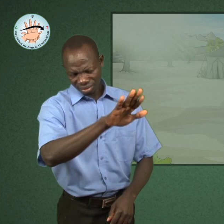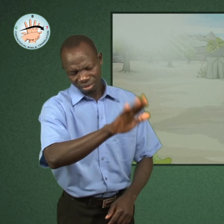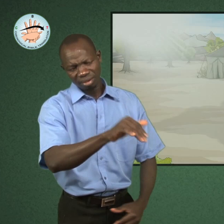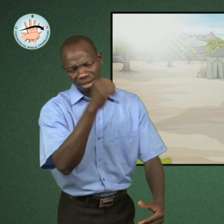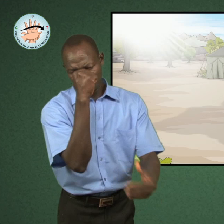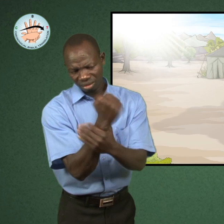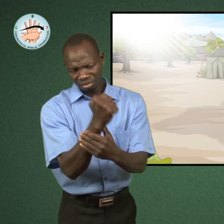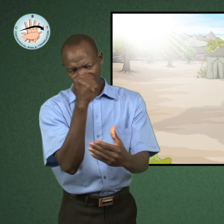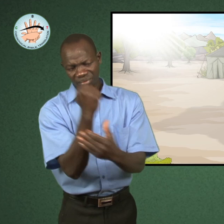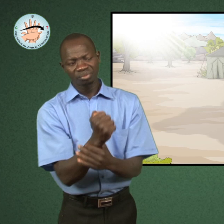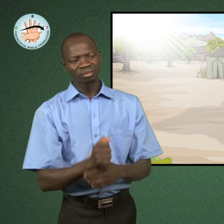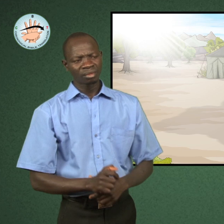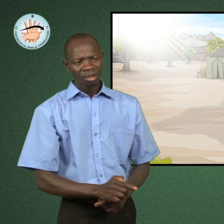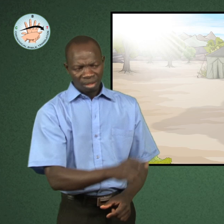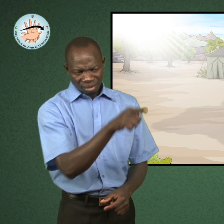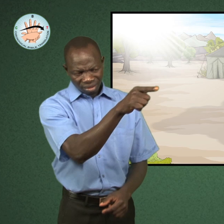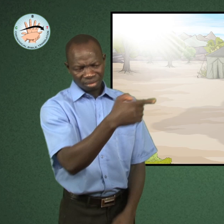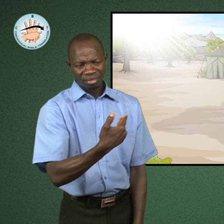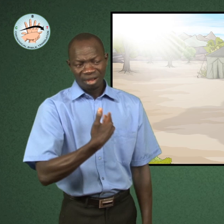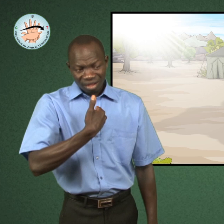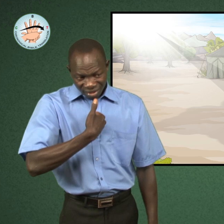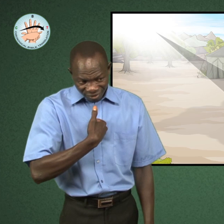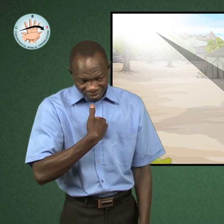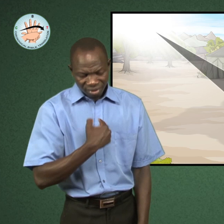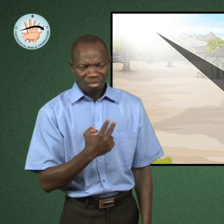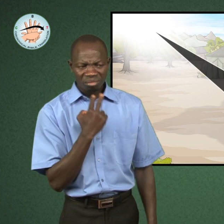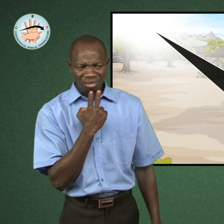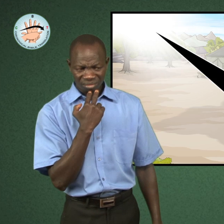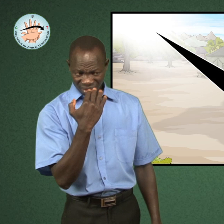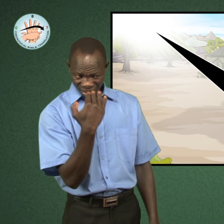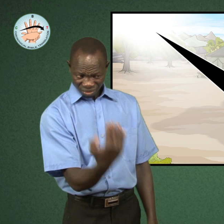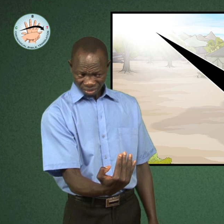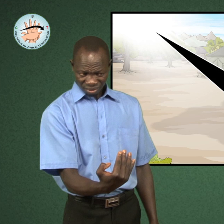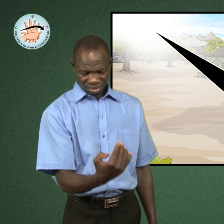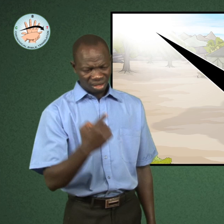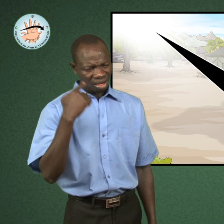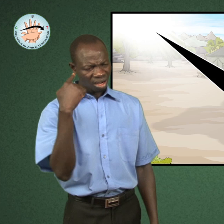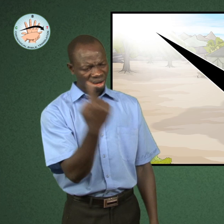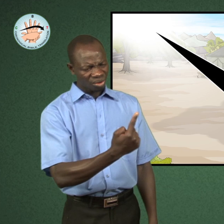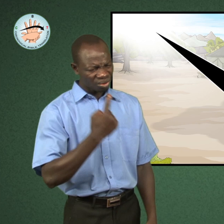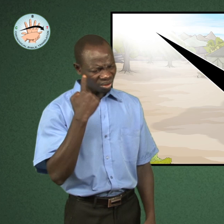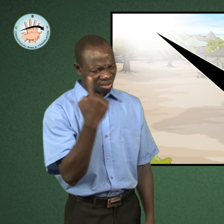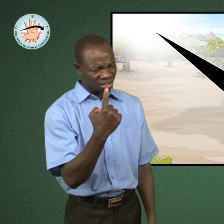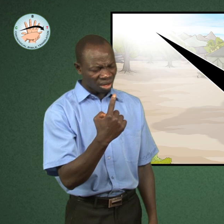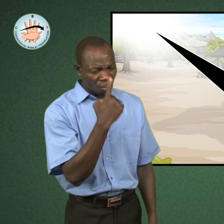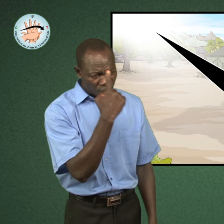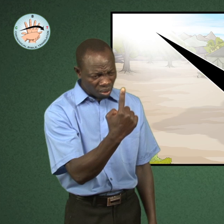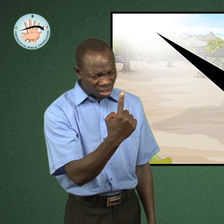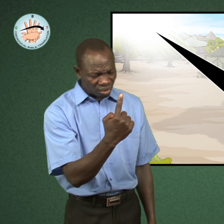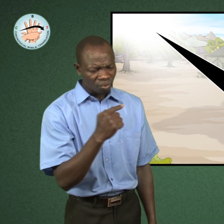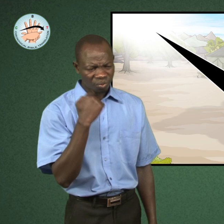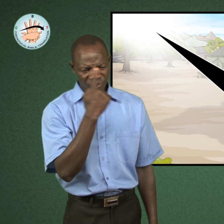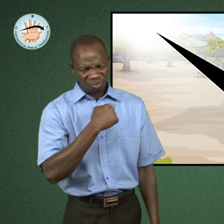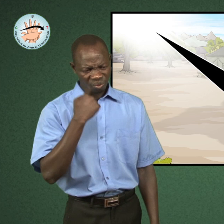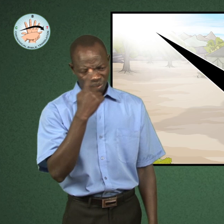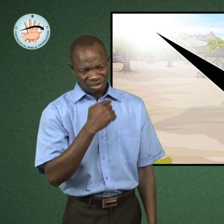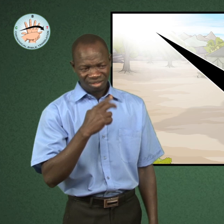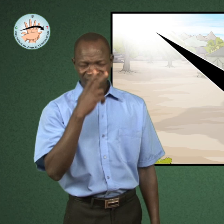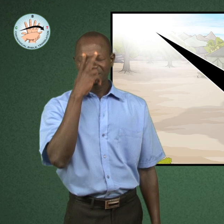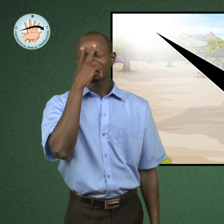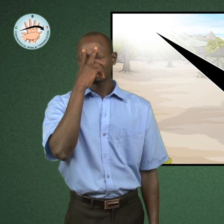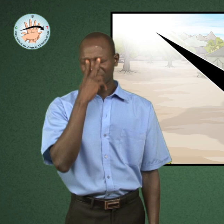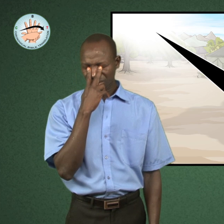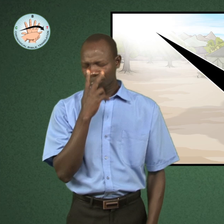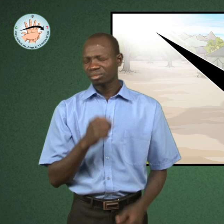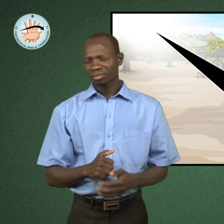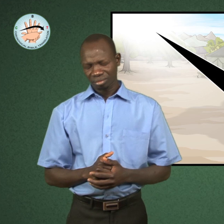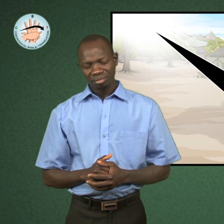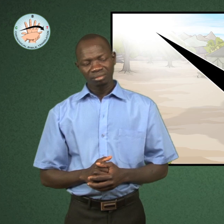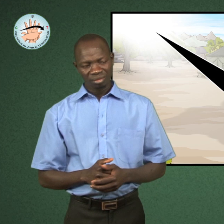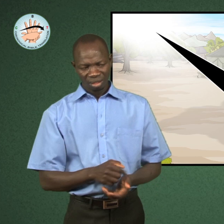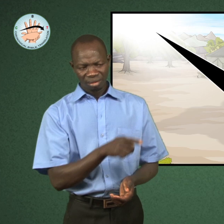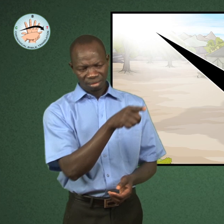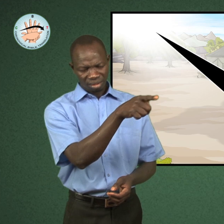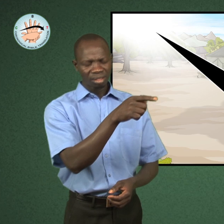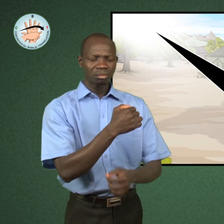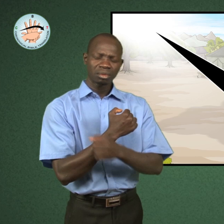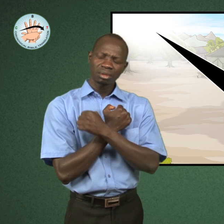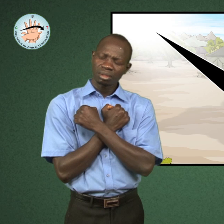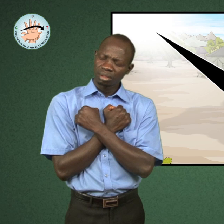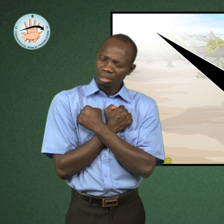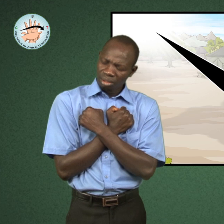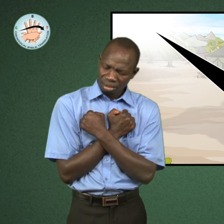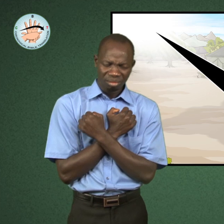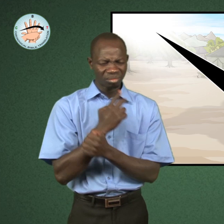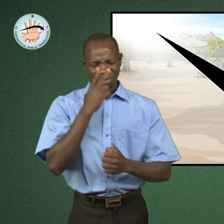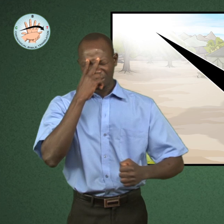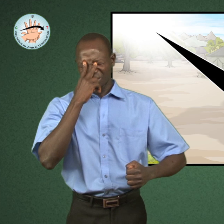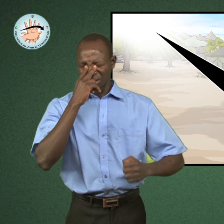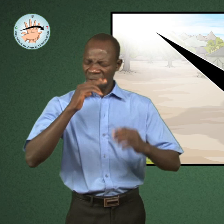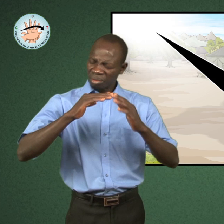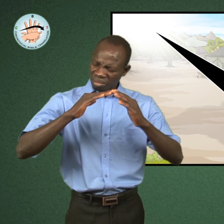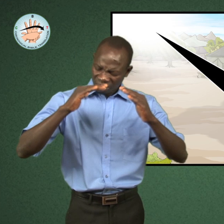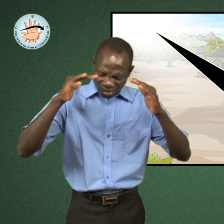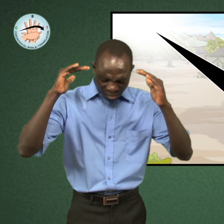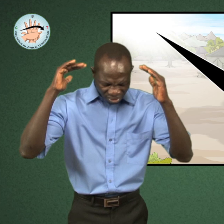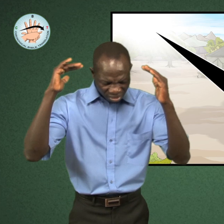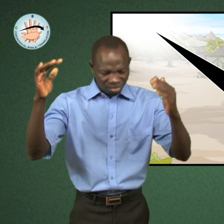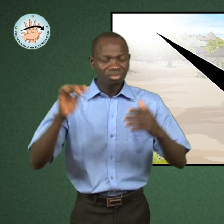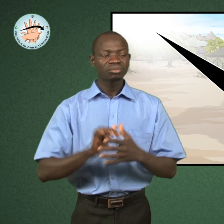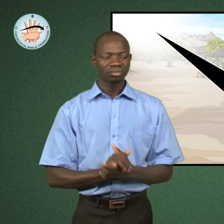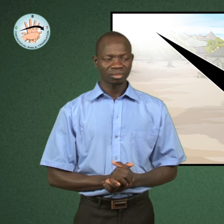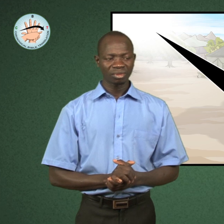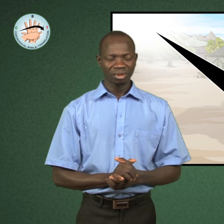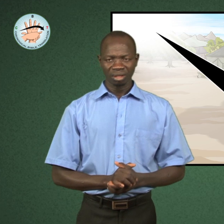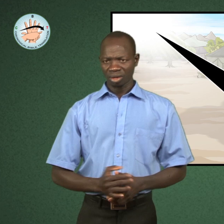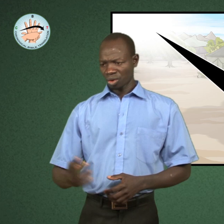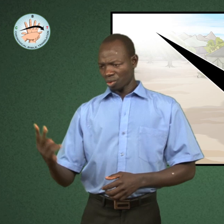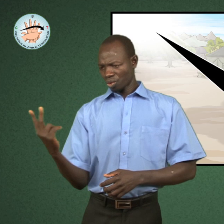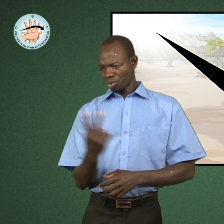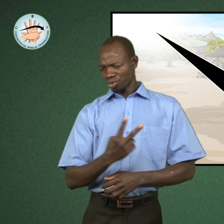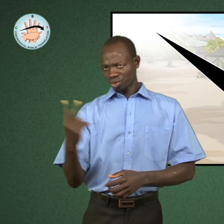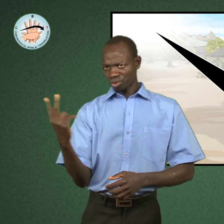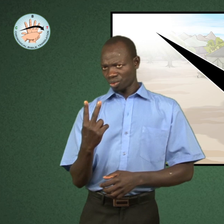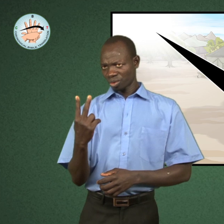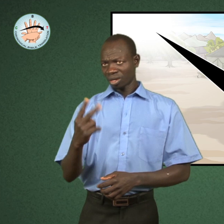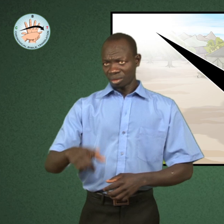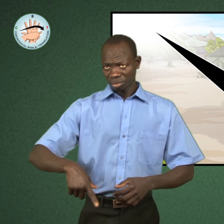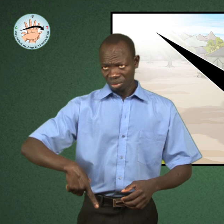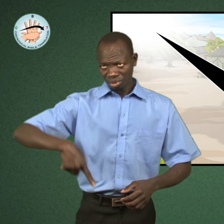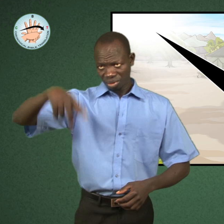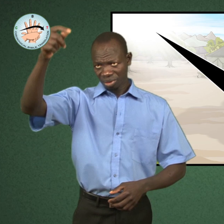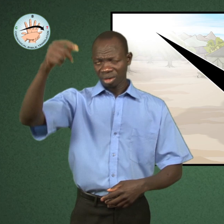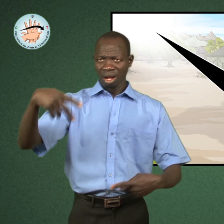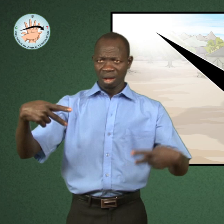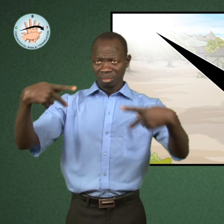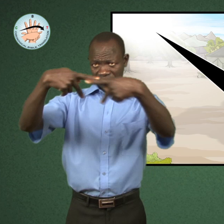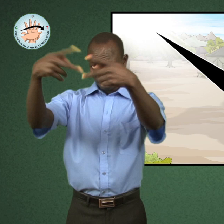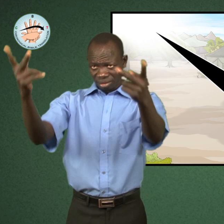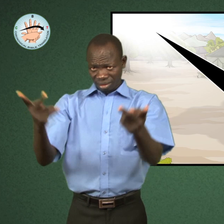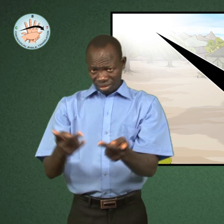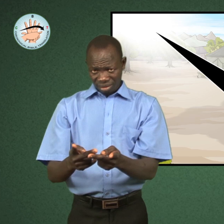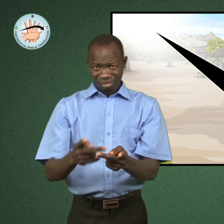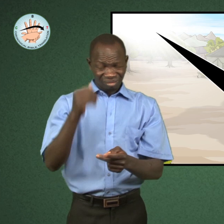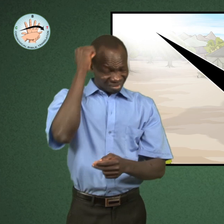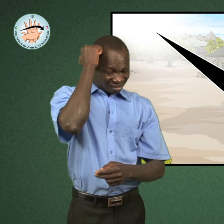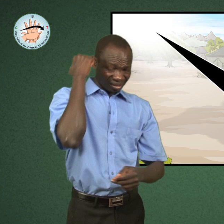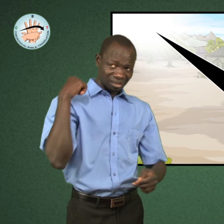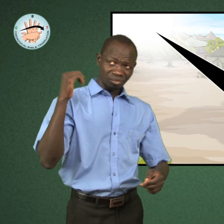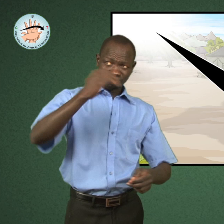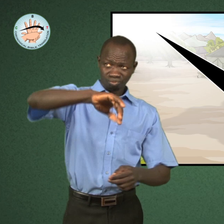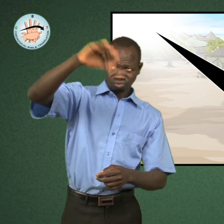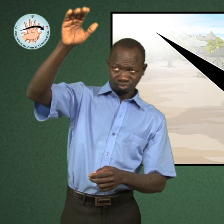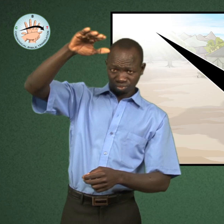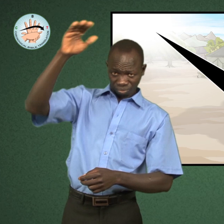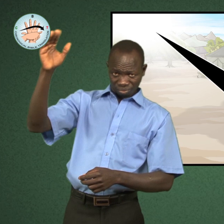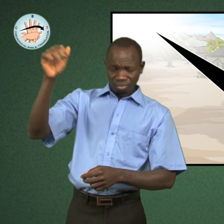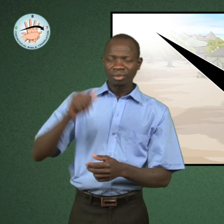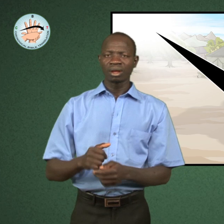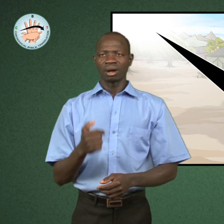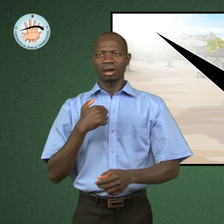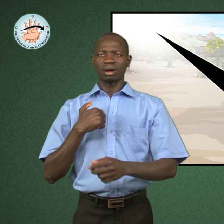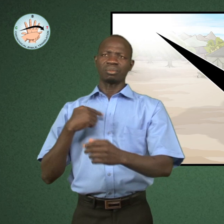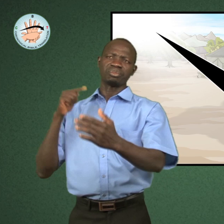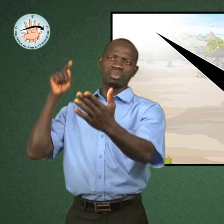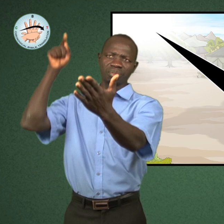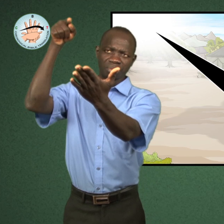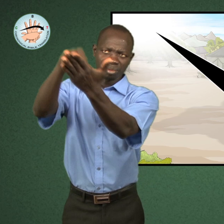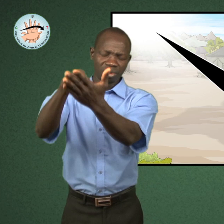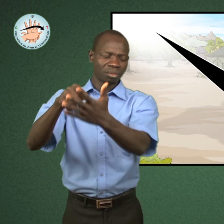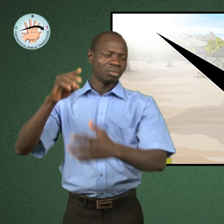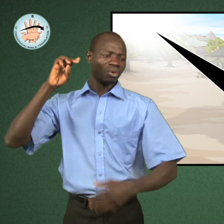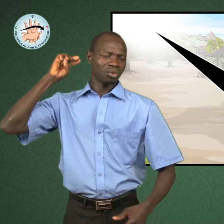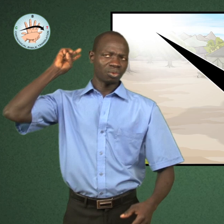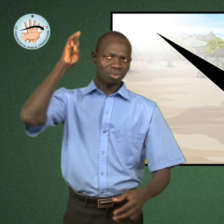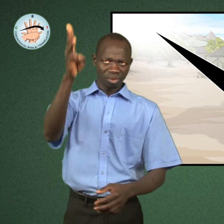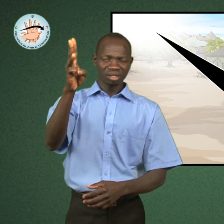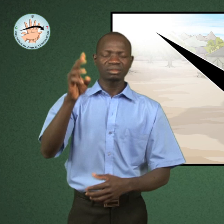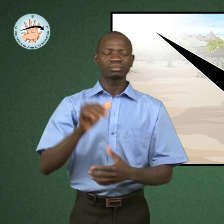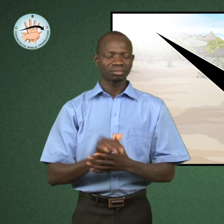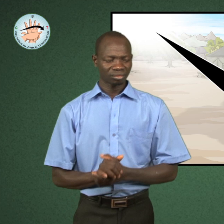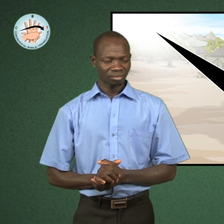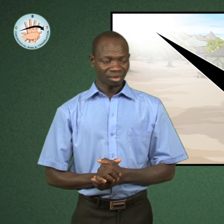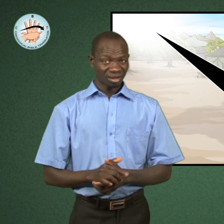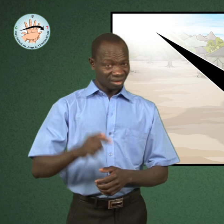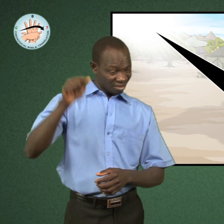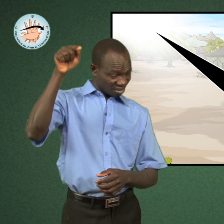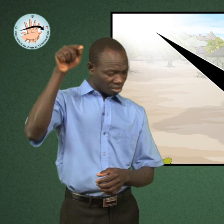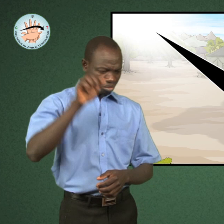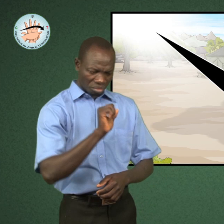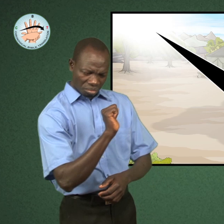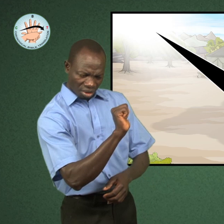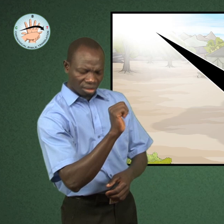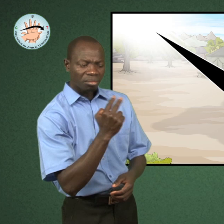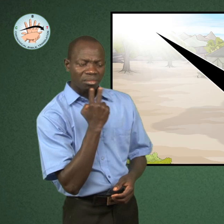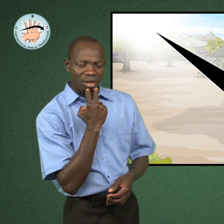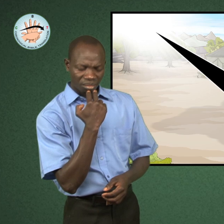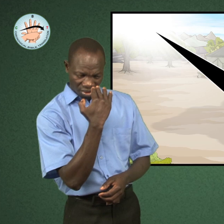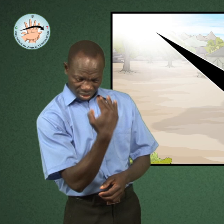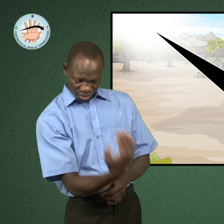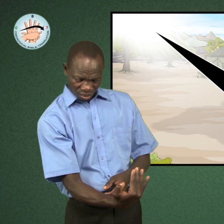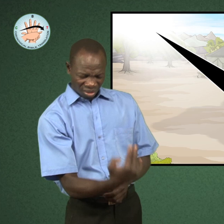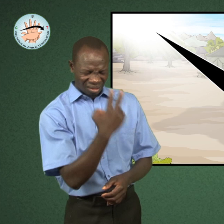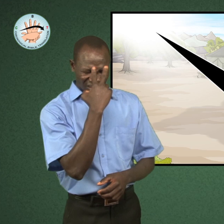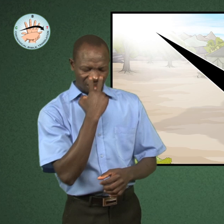“Take your son,” God said, “your only son Isaac, whom you love, and go to the land of Moriah.